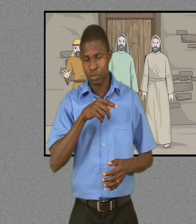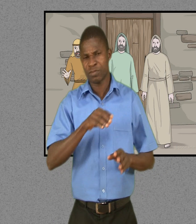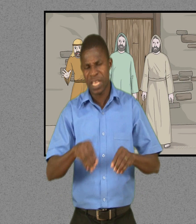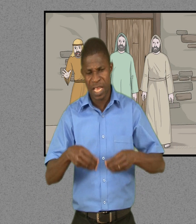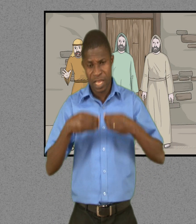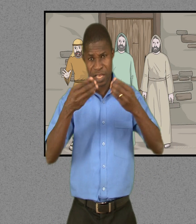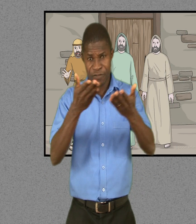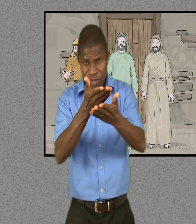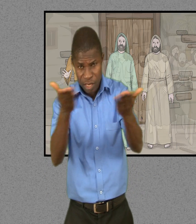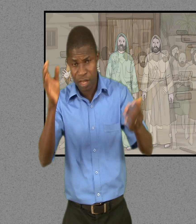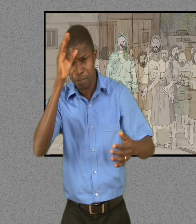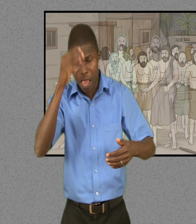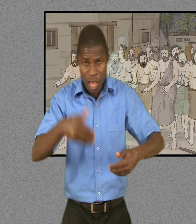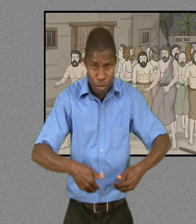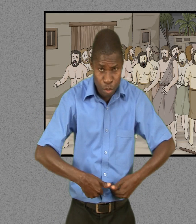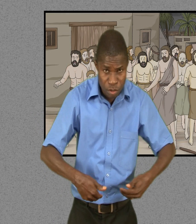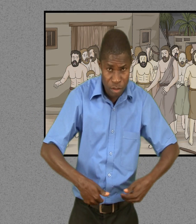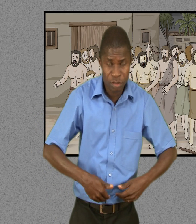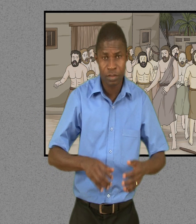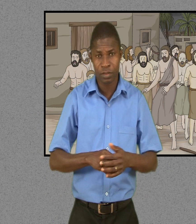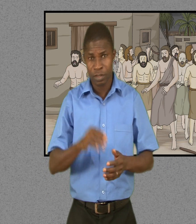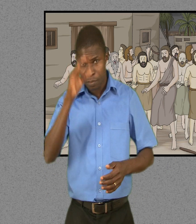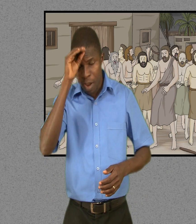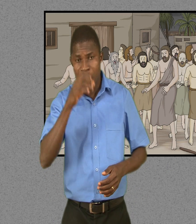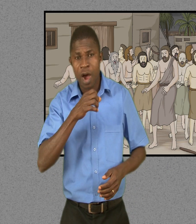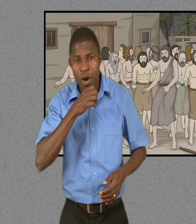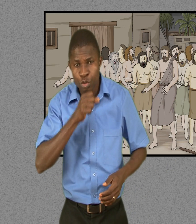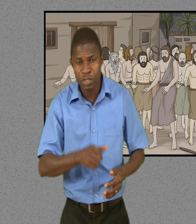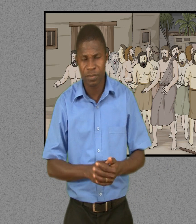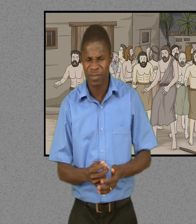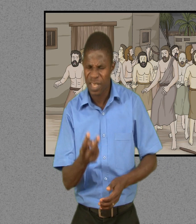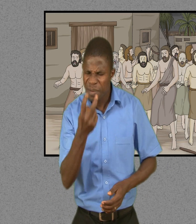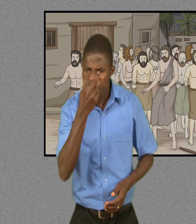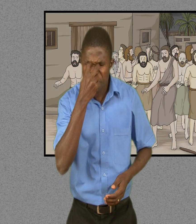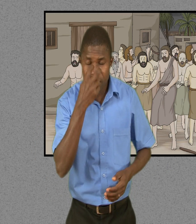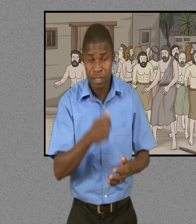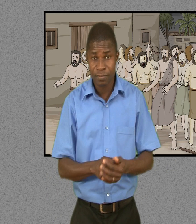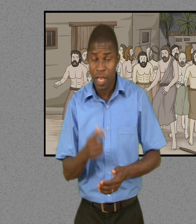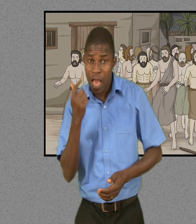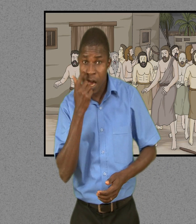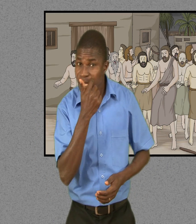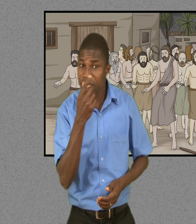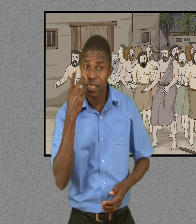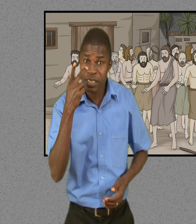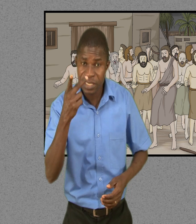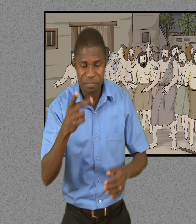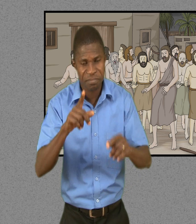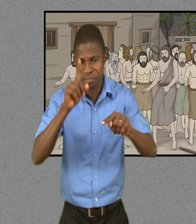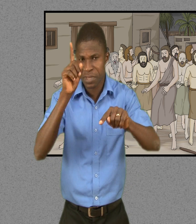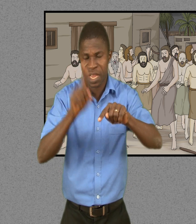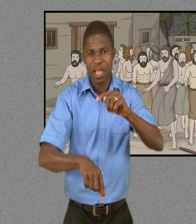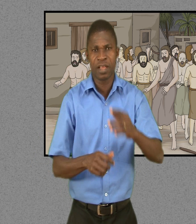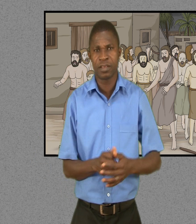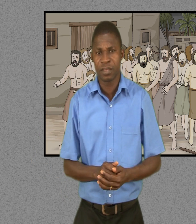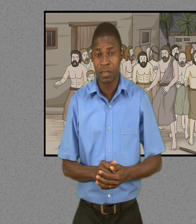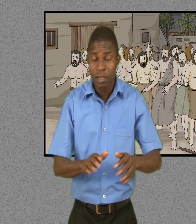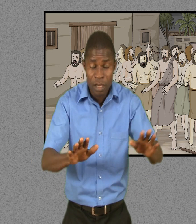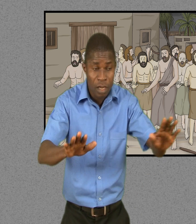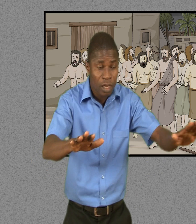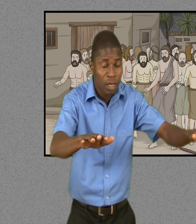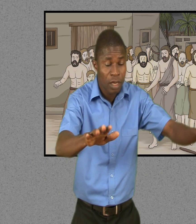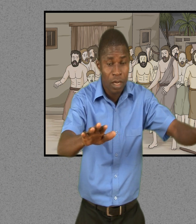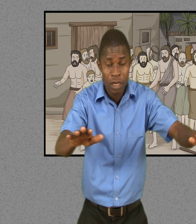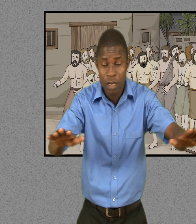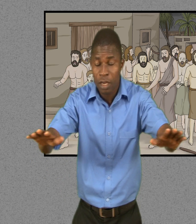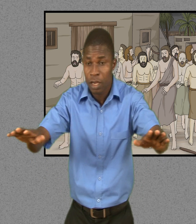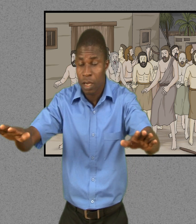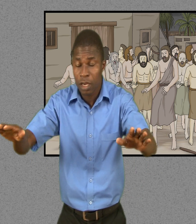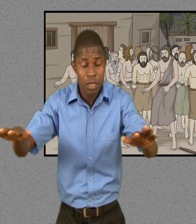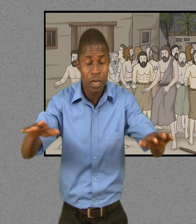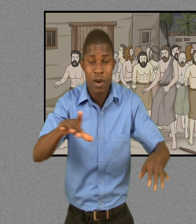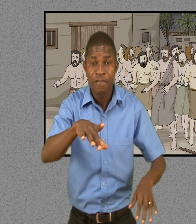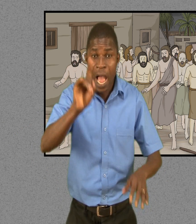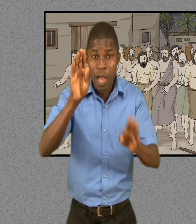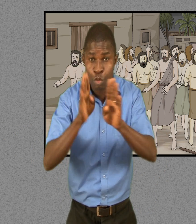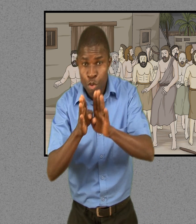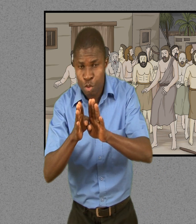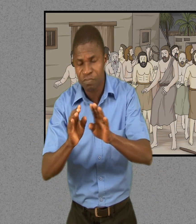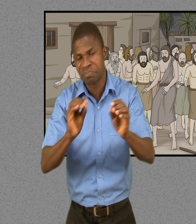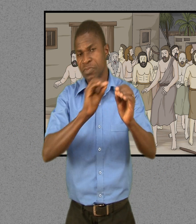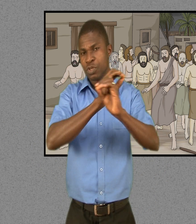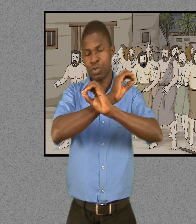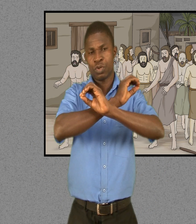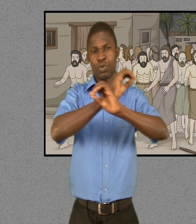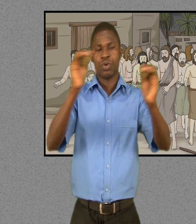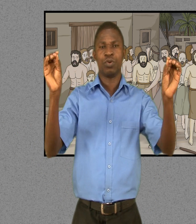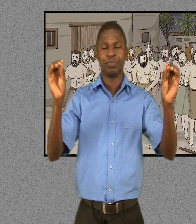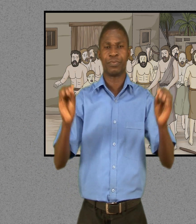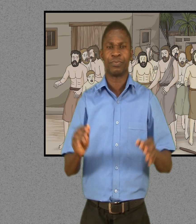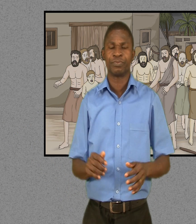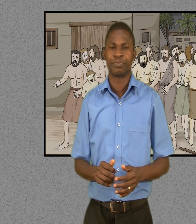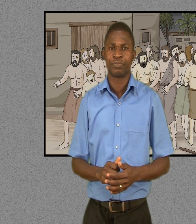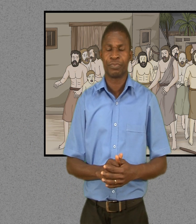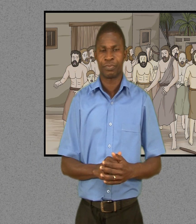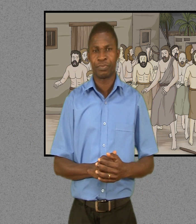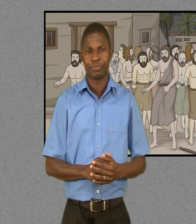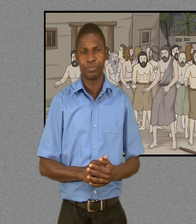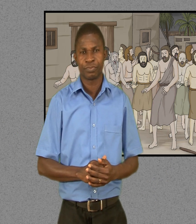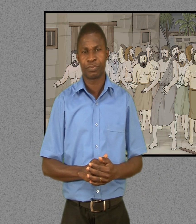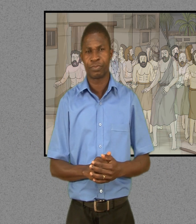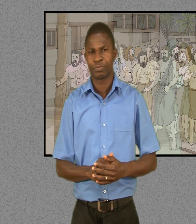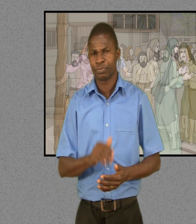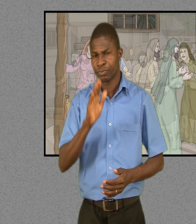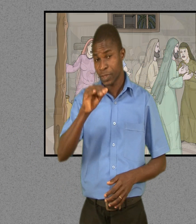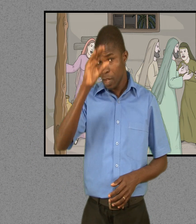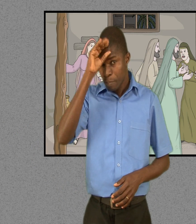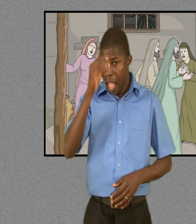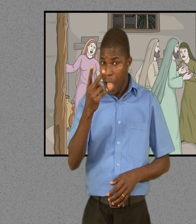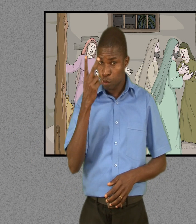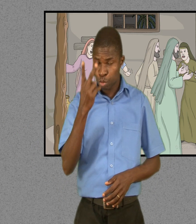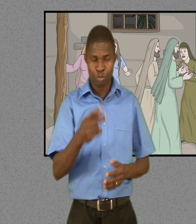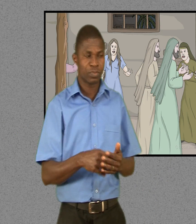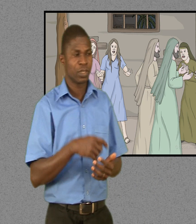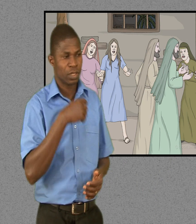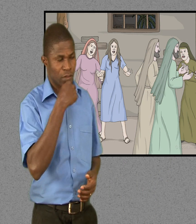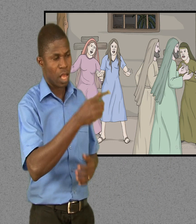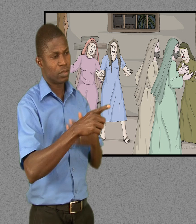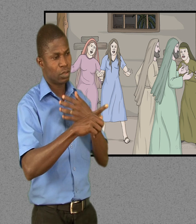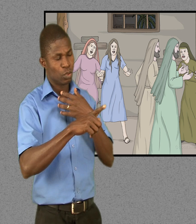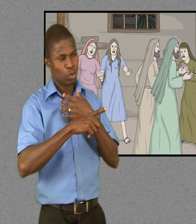And they struck the men at the entrance, young and old, with blindness, so that they wearied themselves trying to find the door.